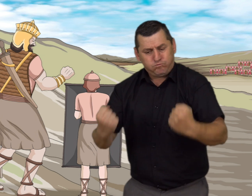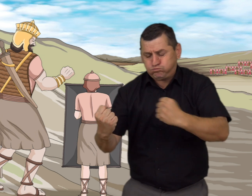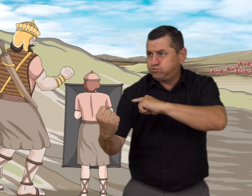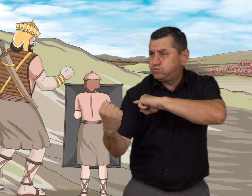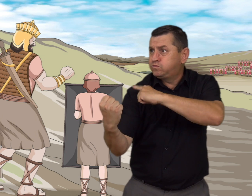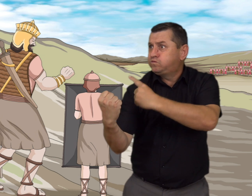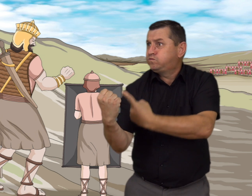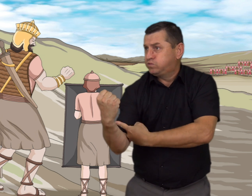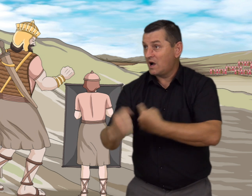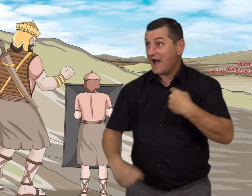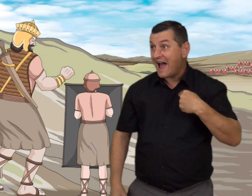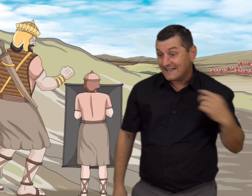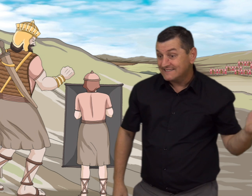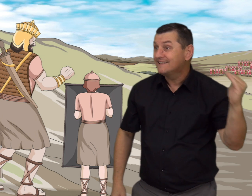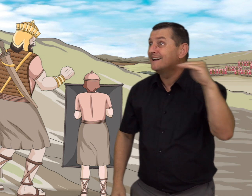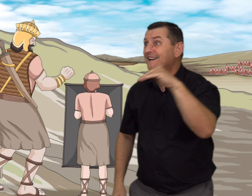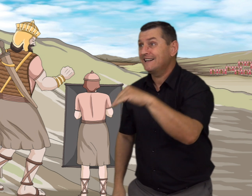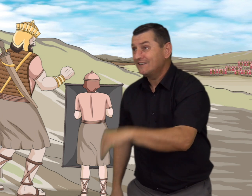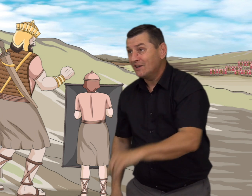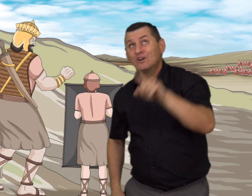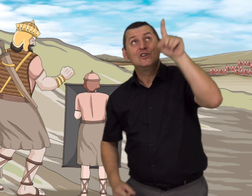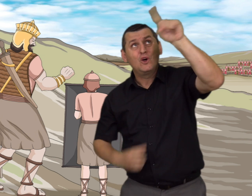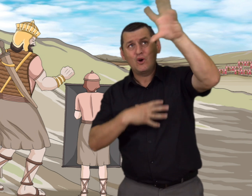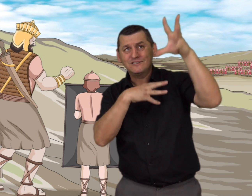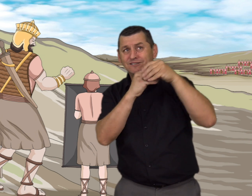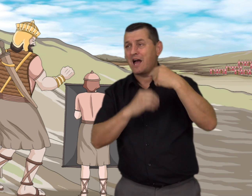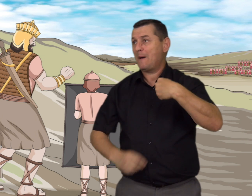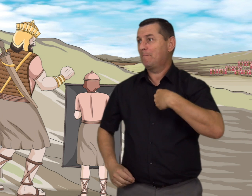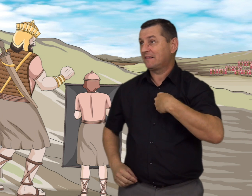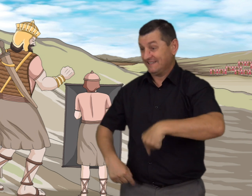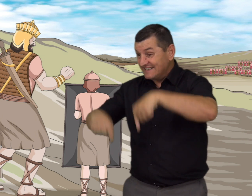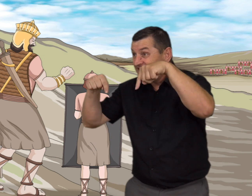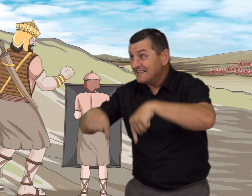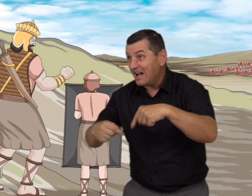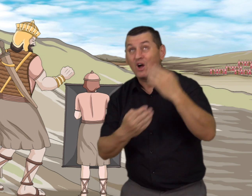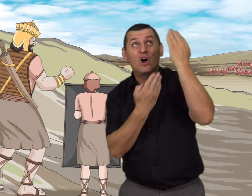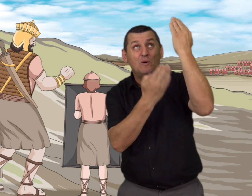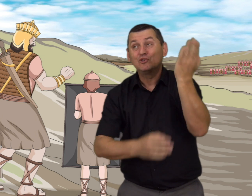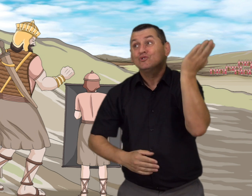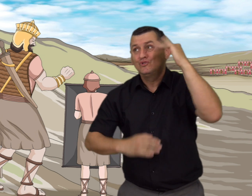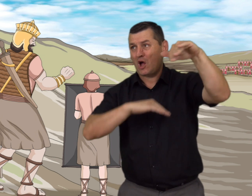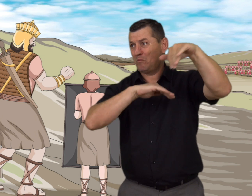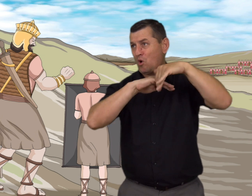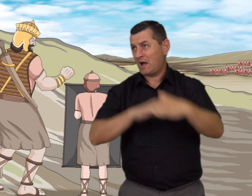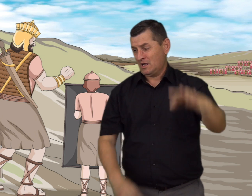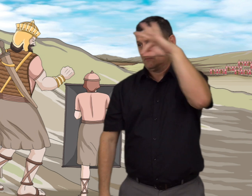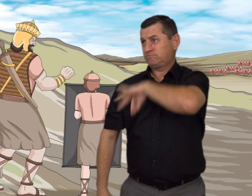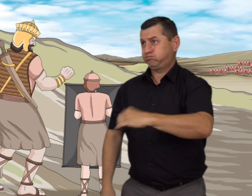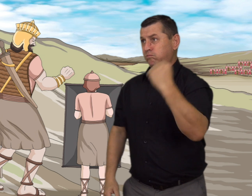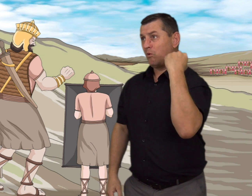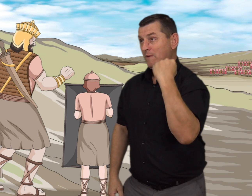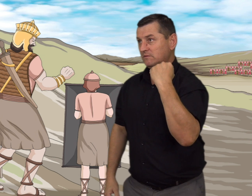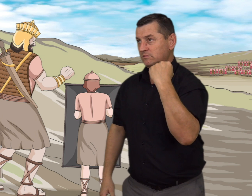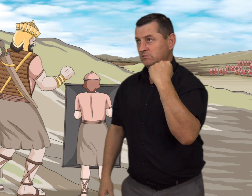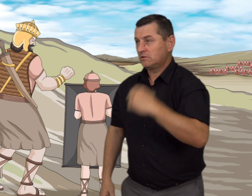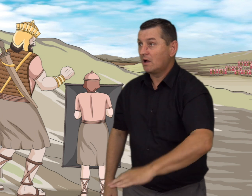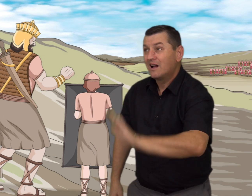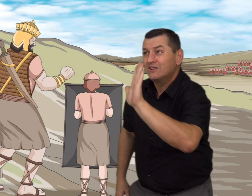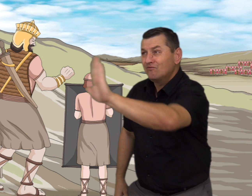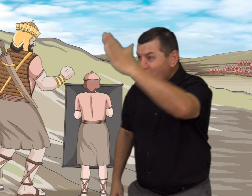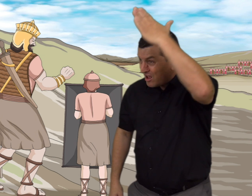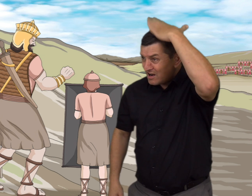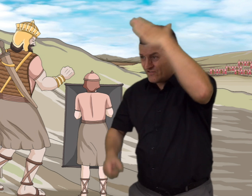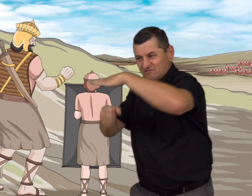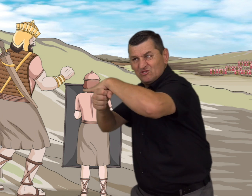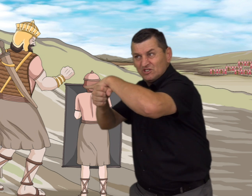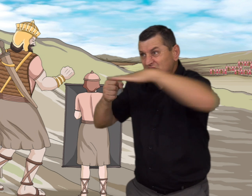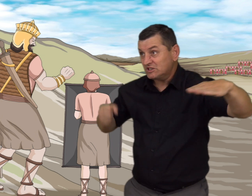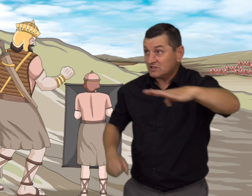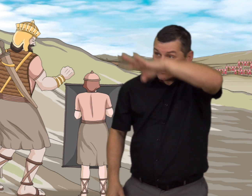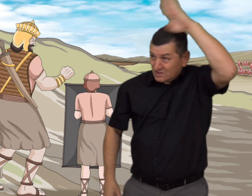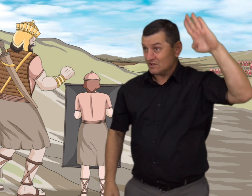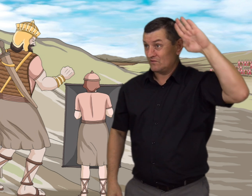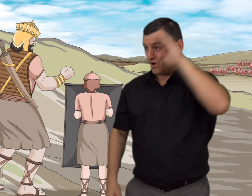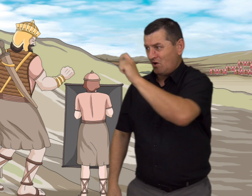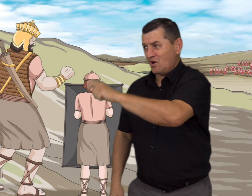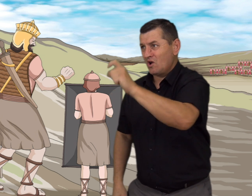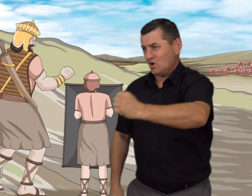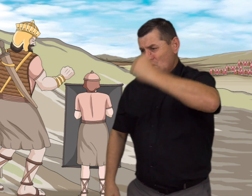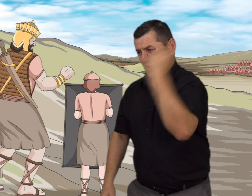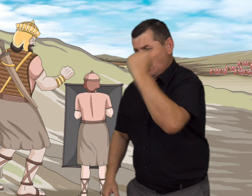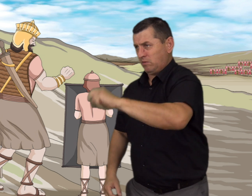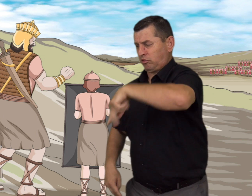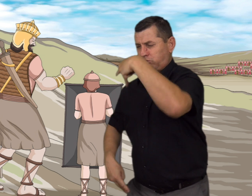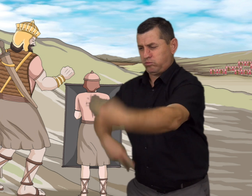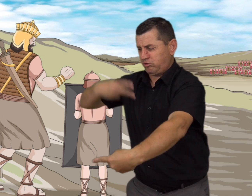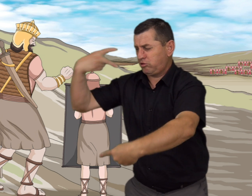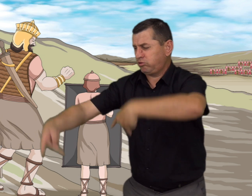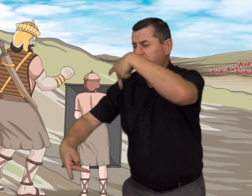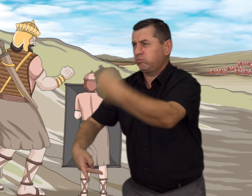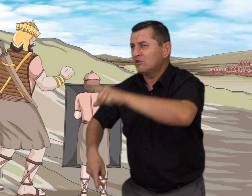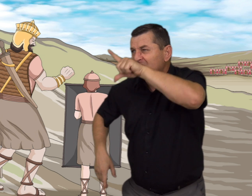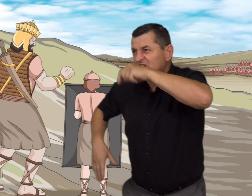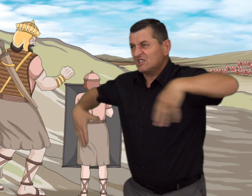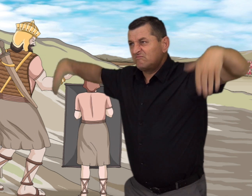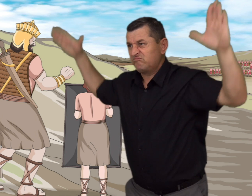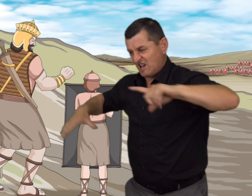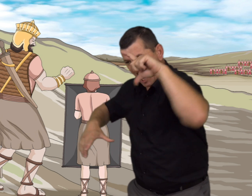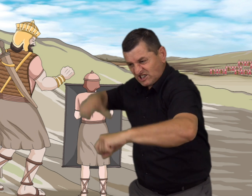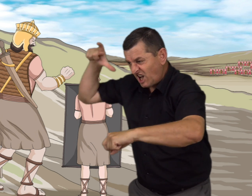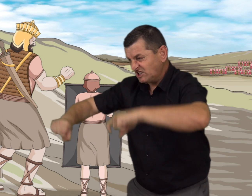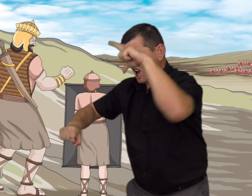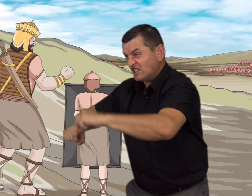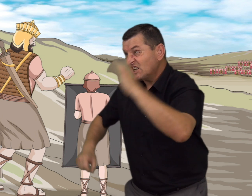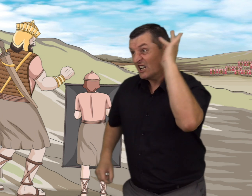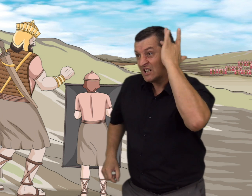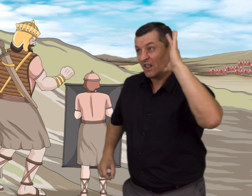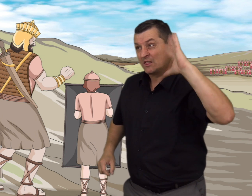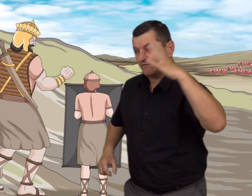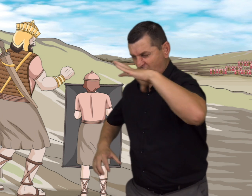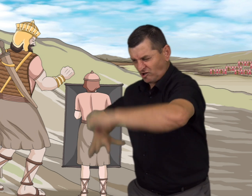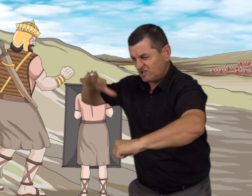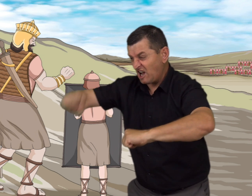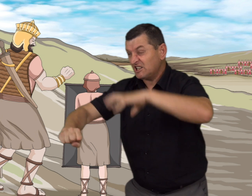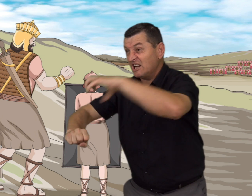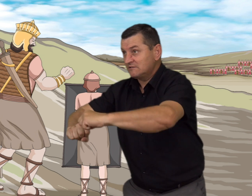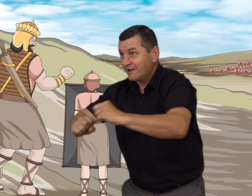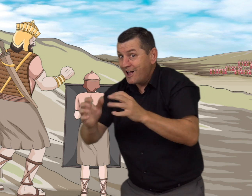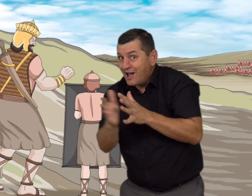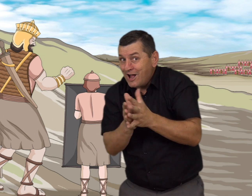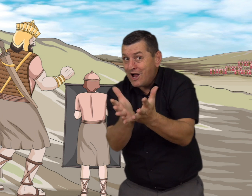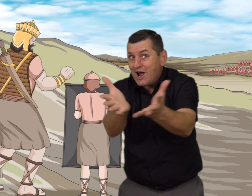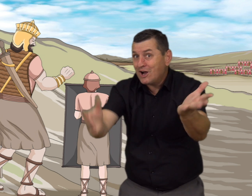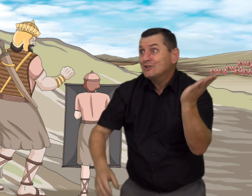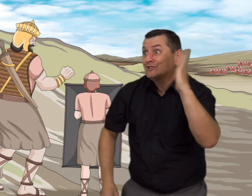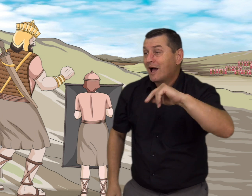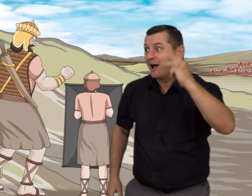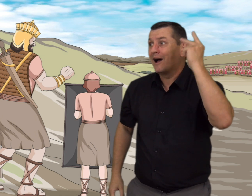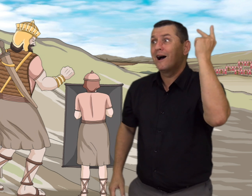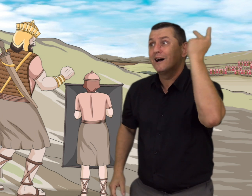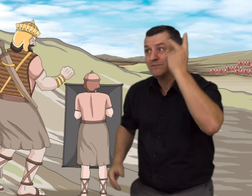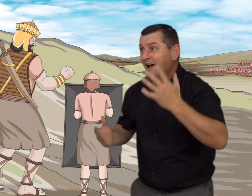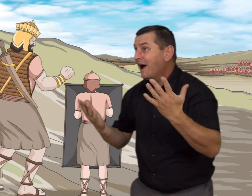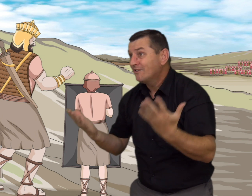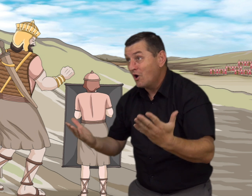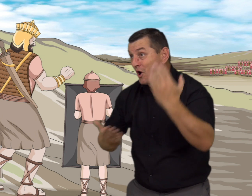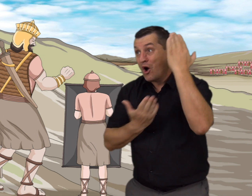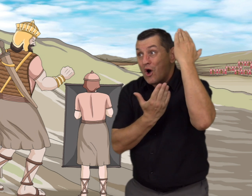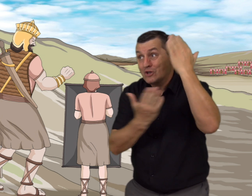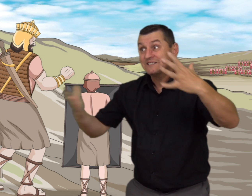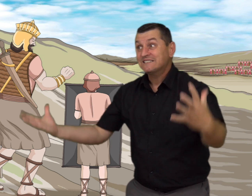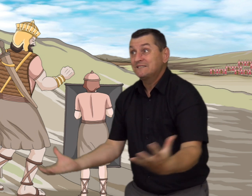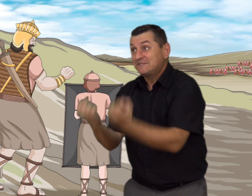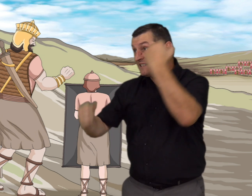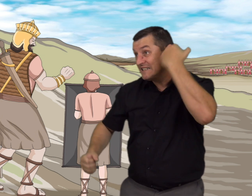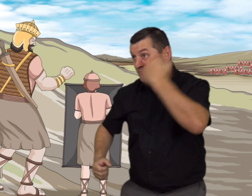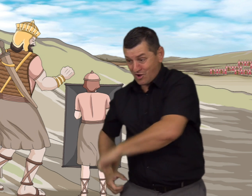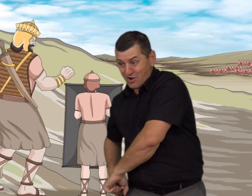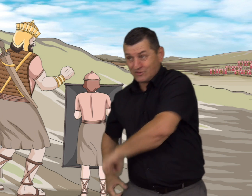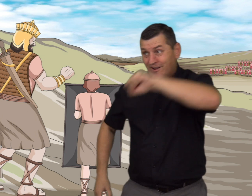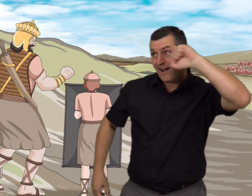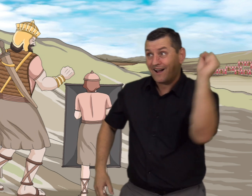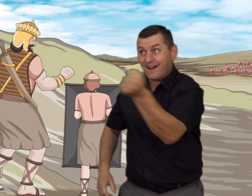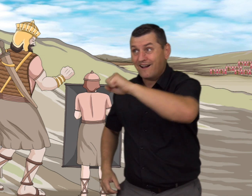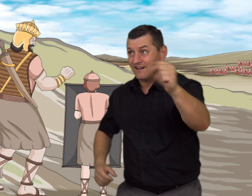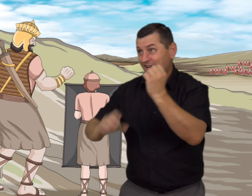This day I will strike you down, cut off your head, and give the carcasses of the Philistines to the birds of the air and the creatures of the earth.